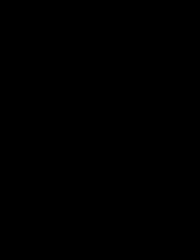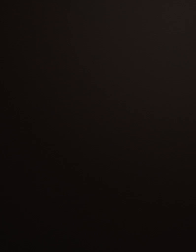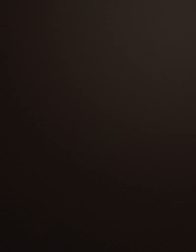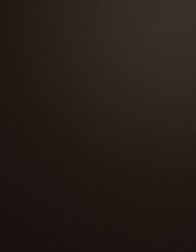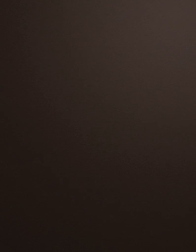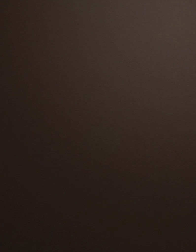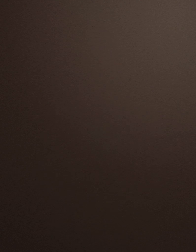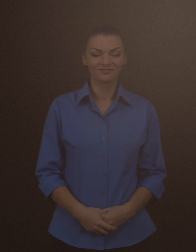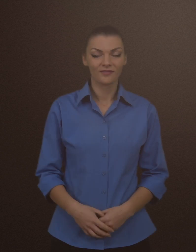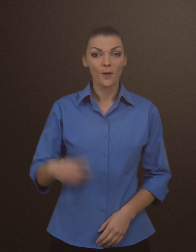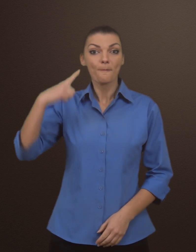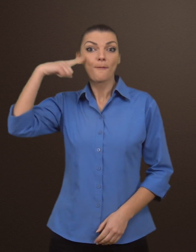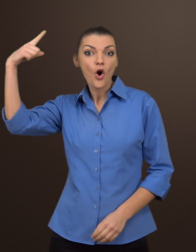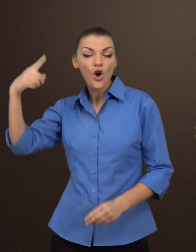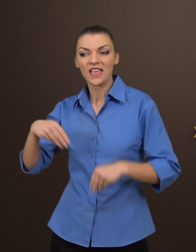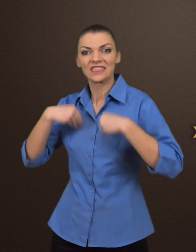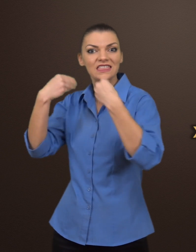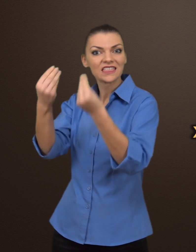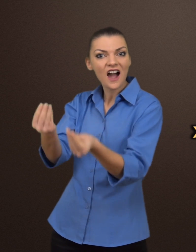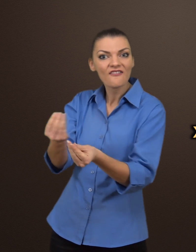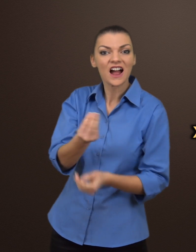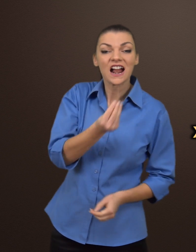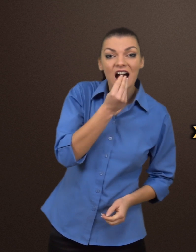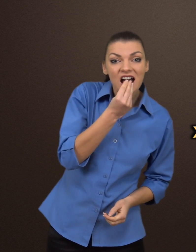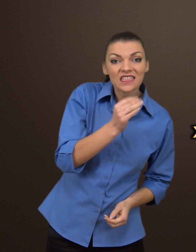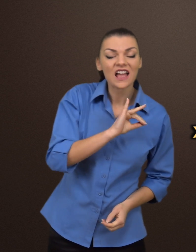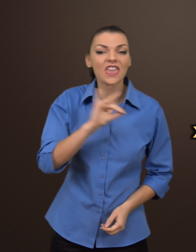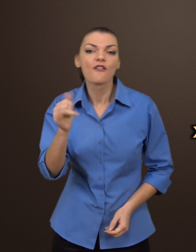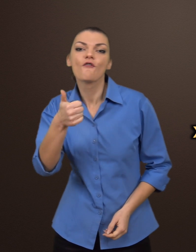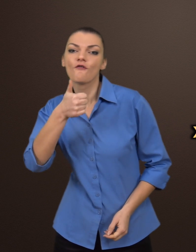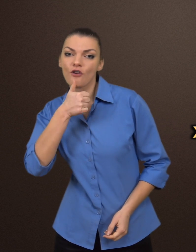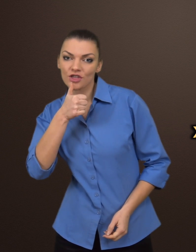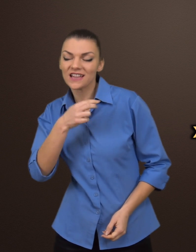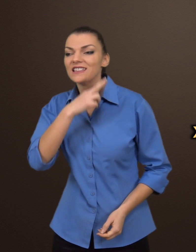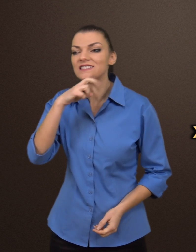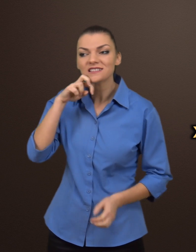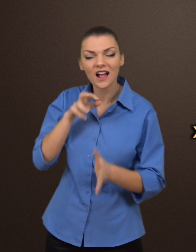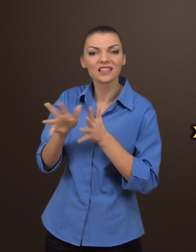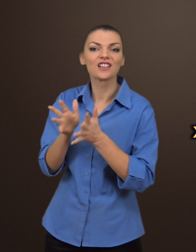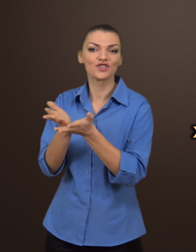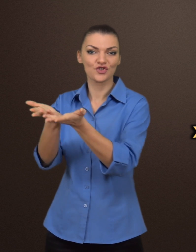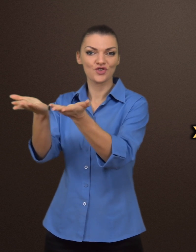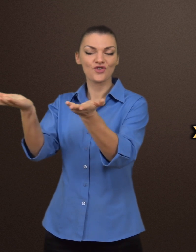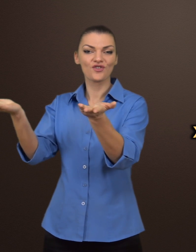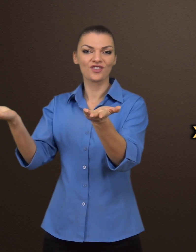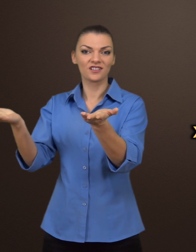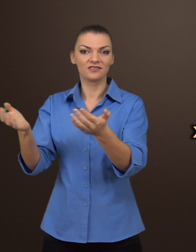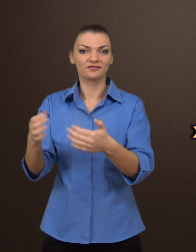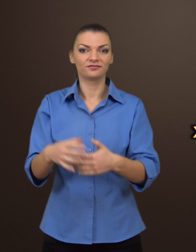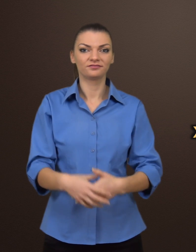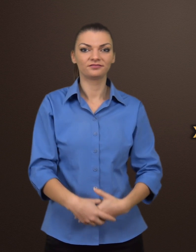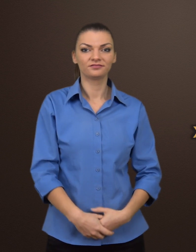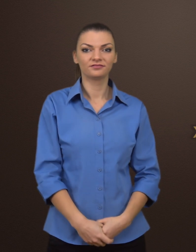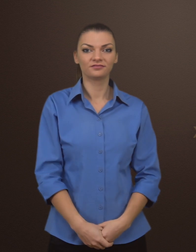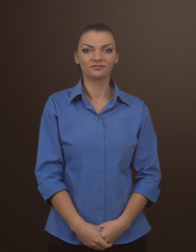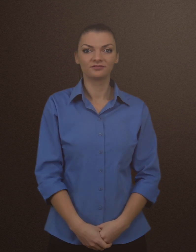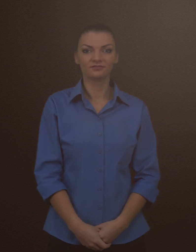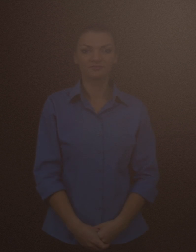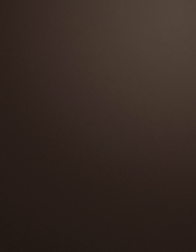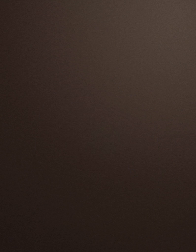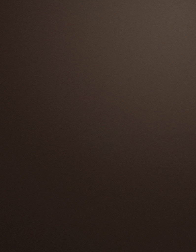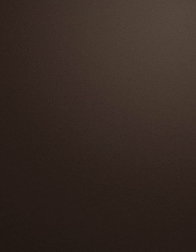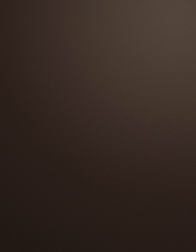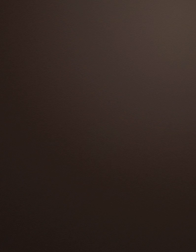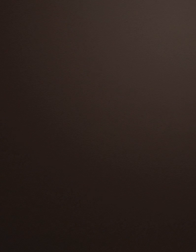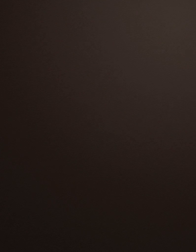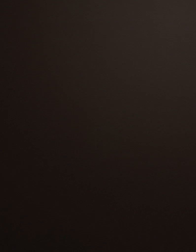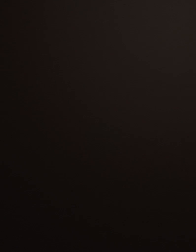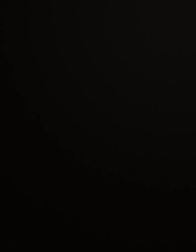God provides food and water to the Israelites